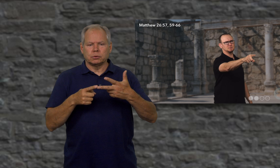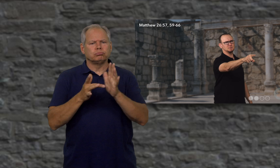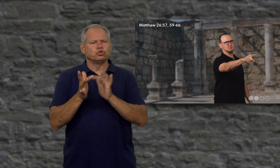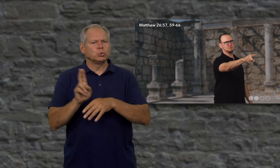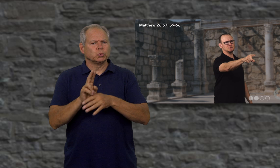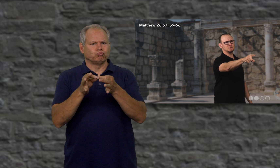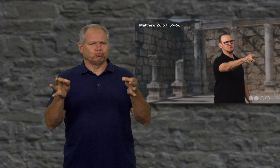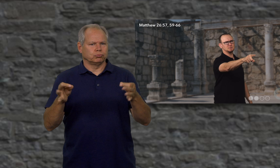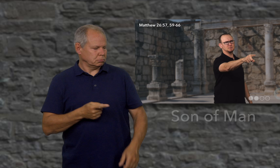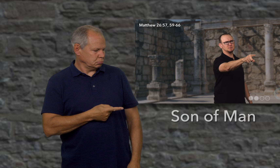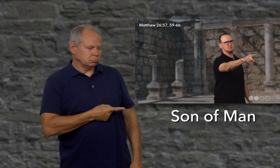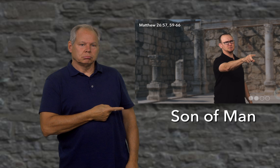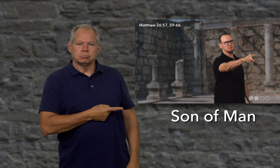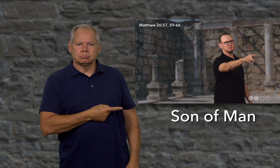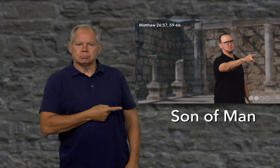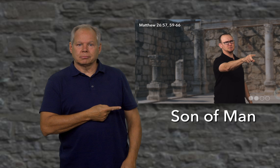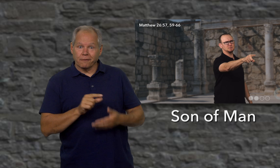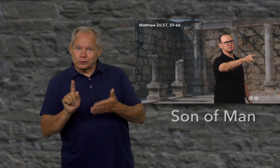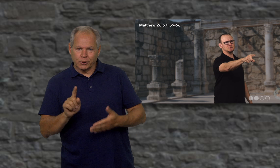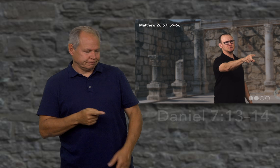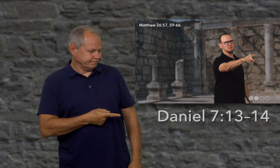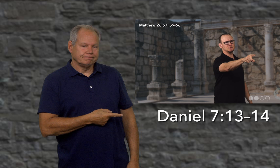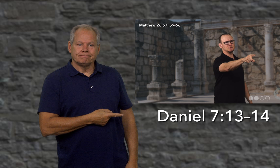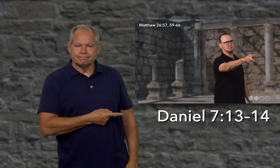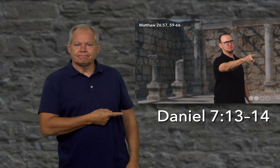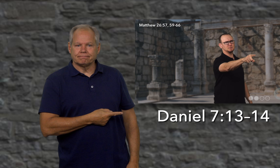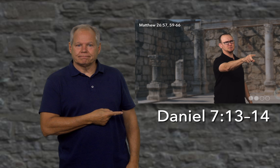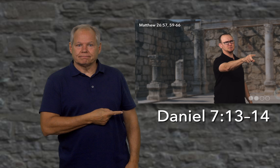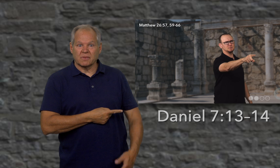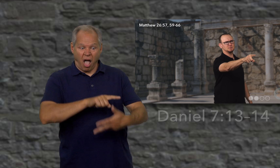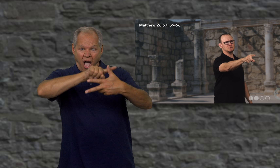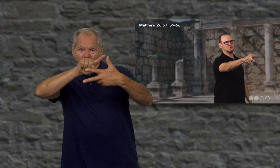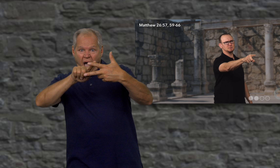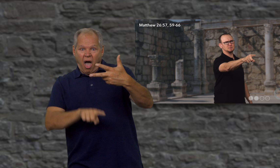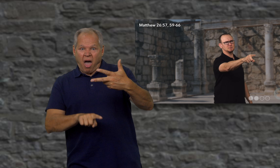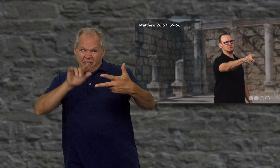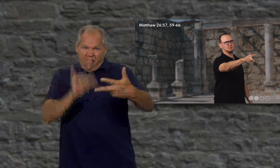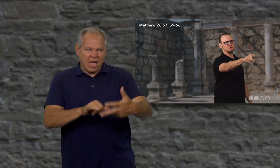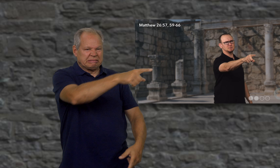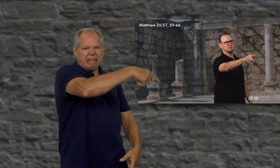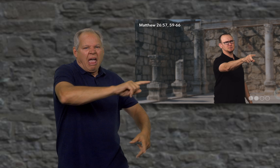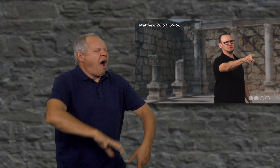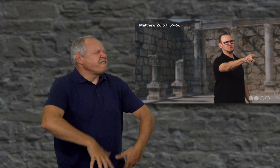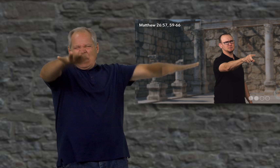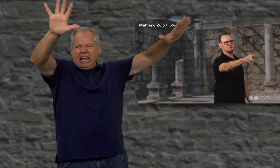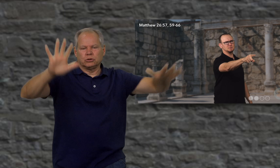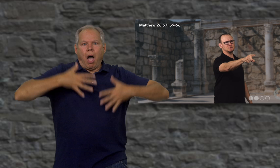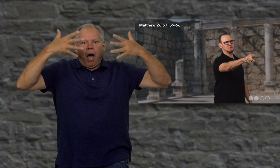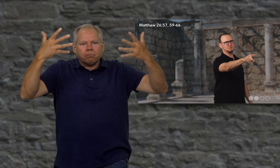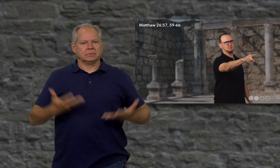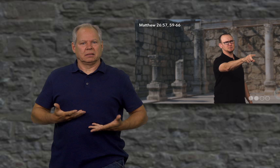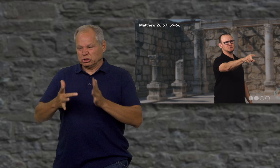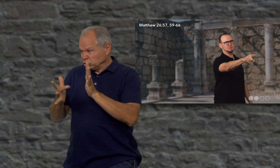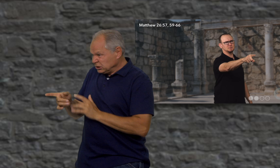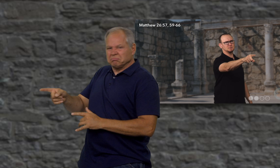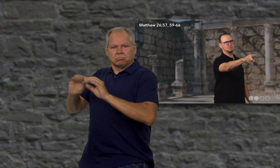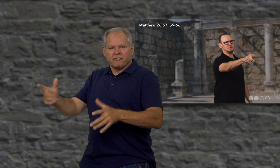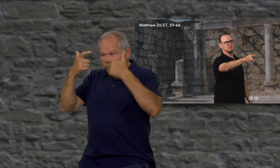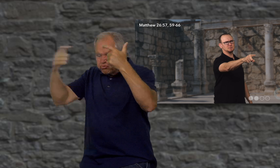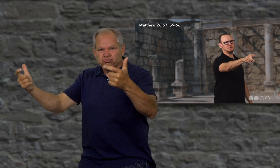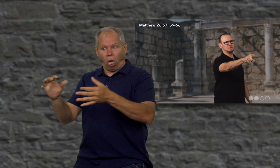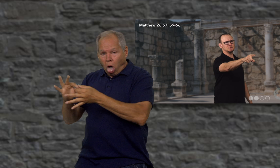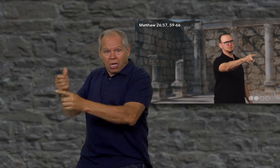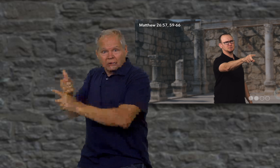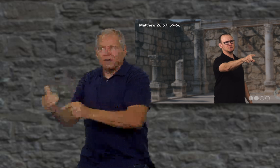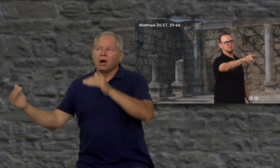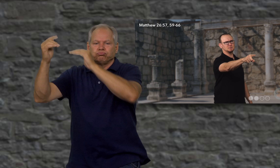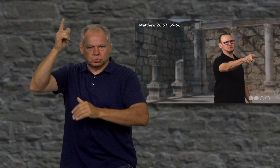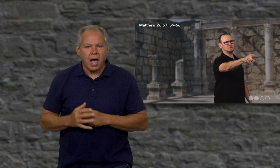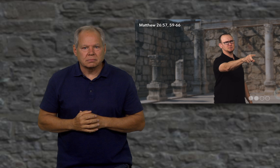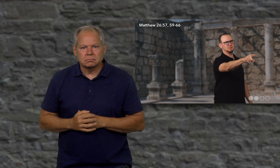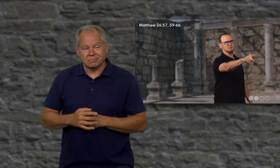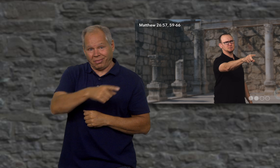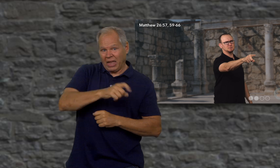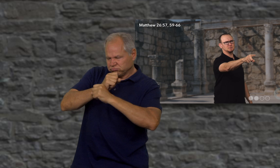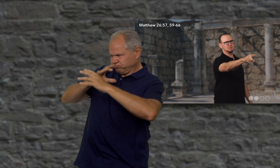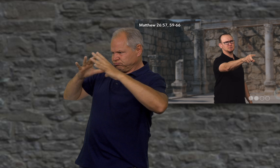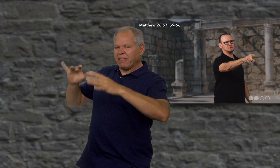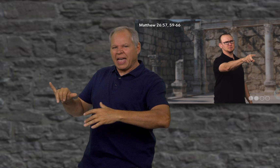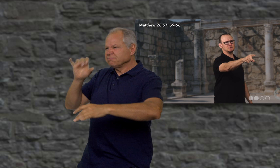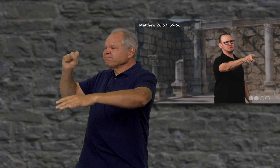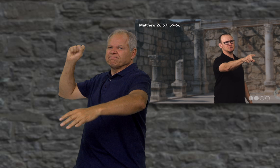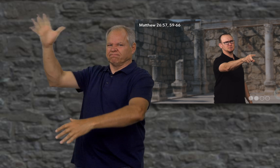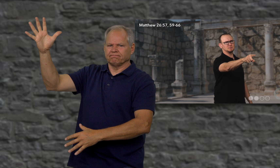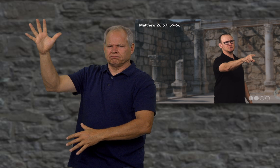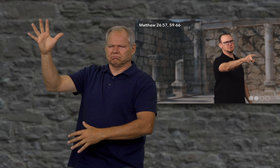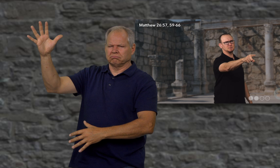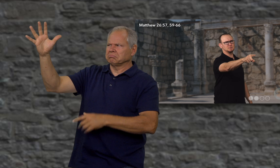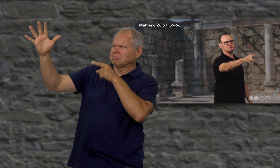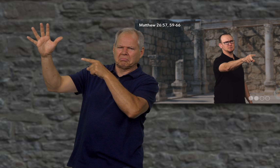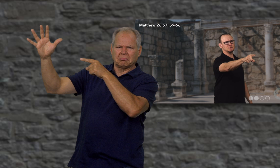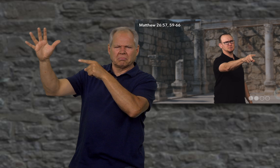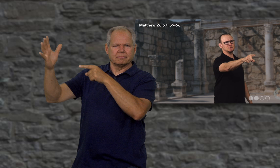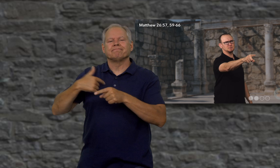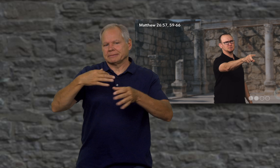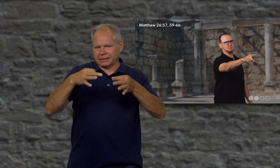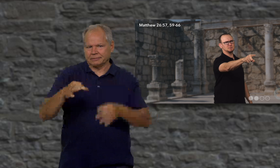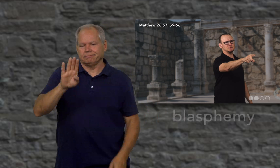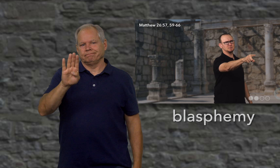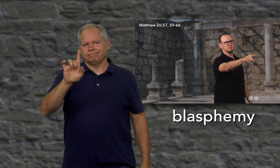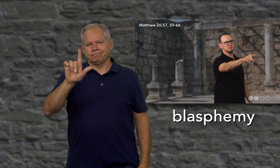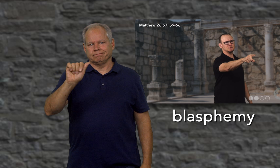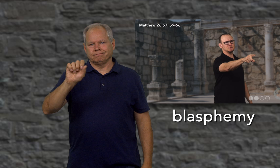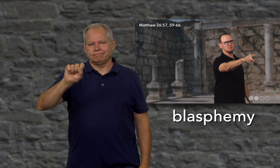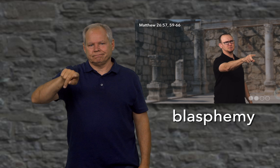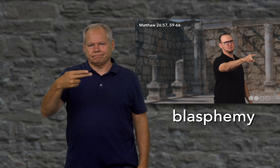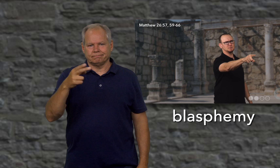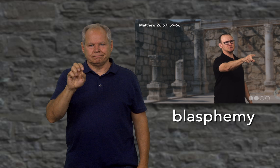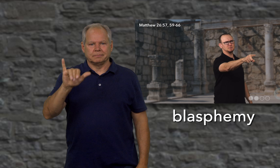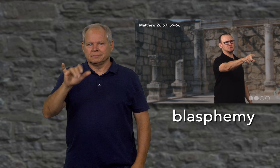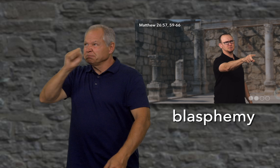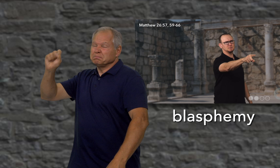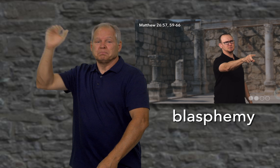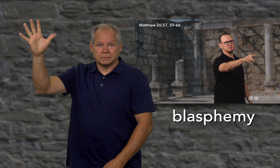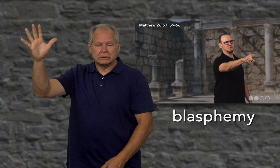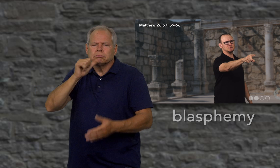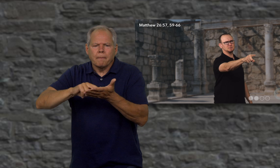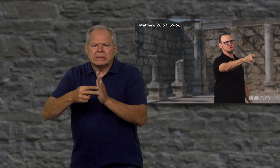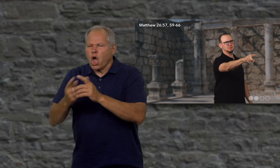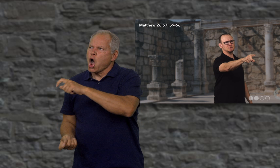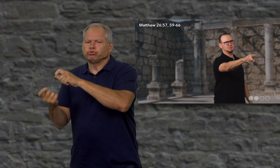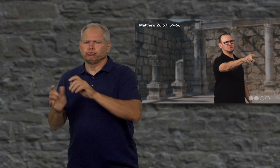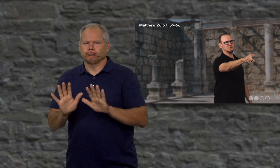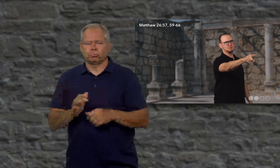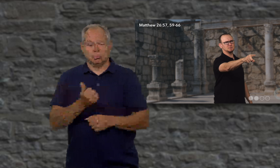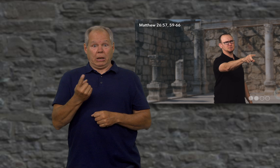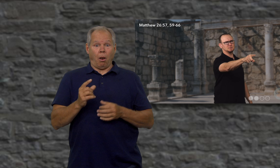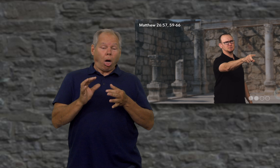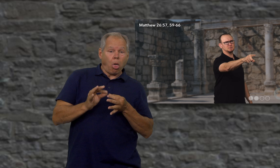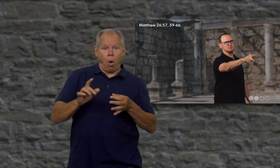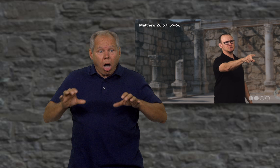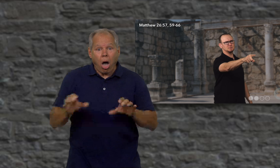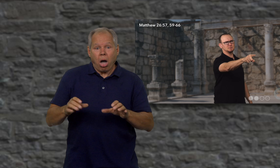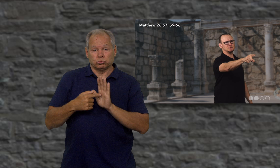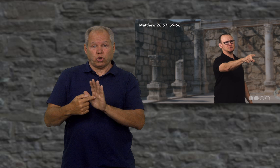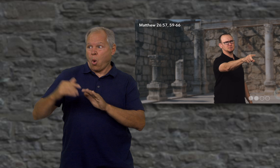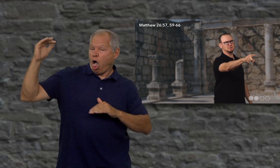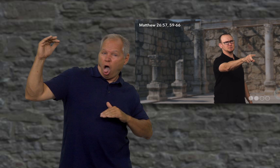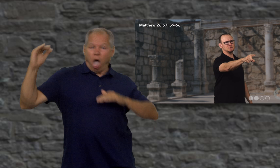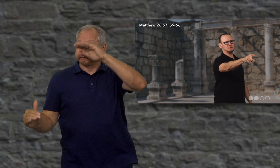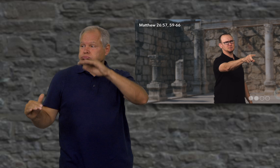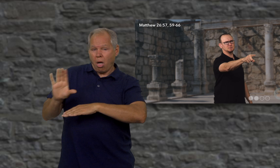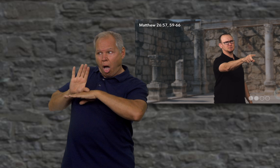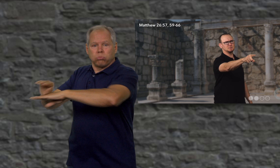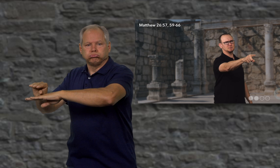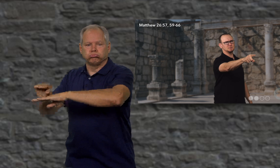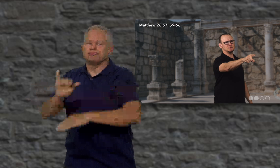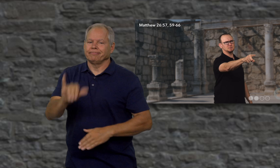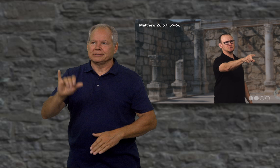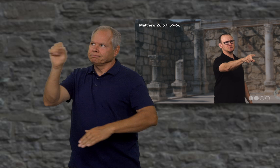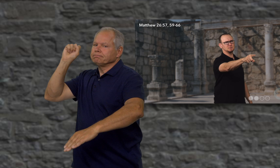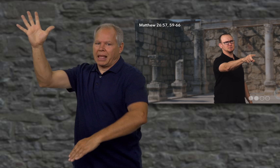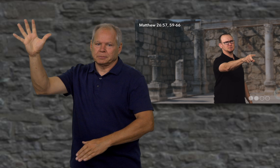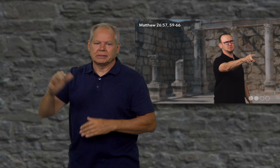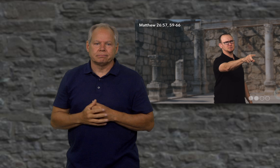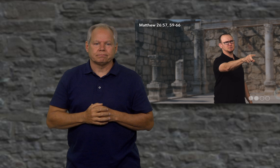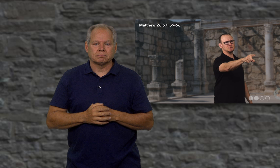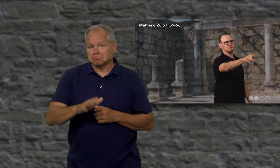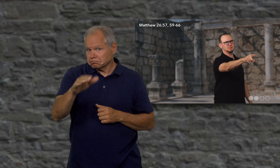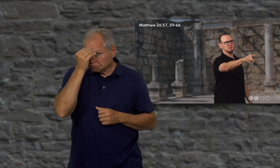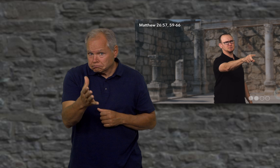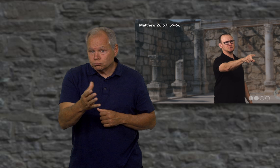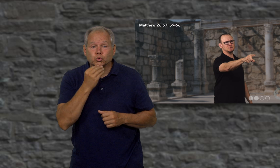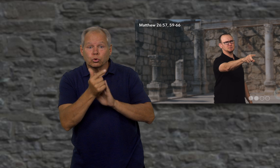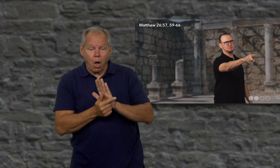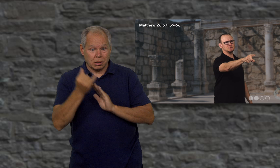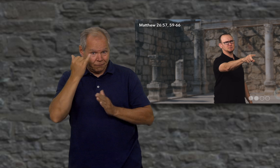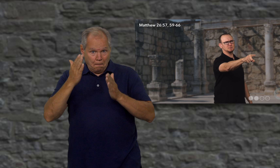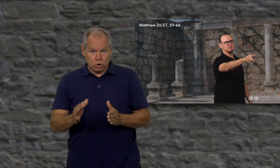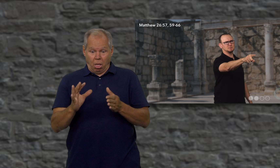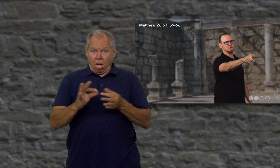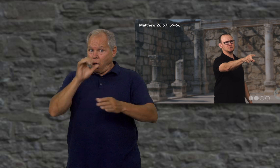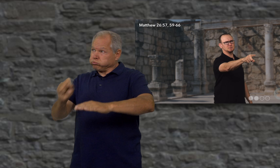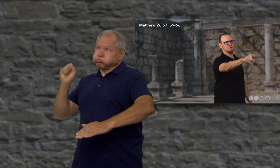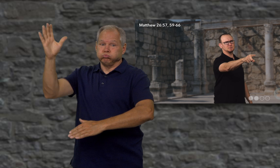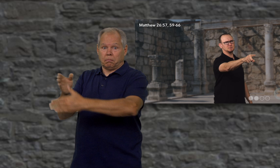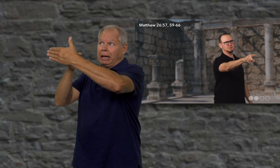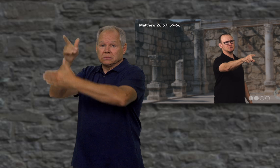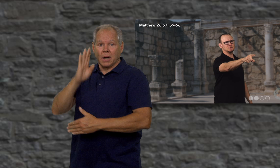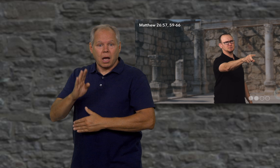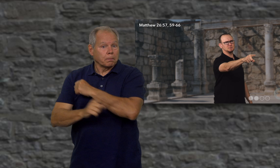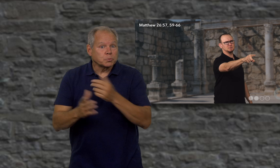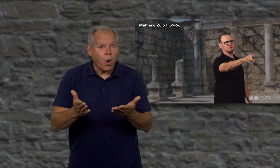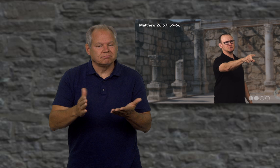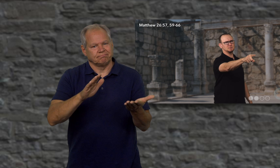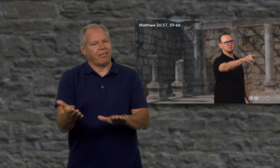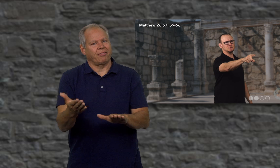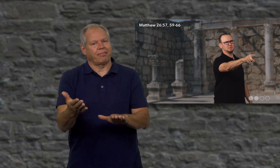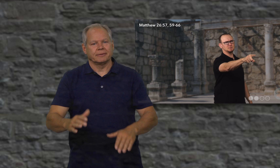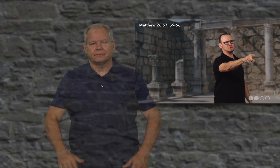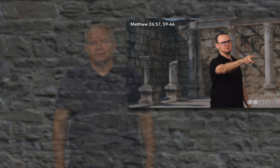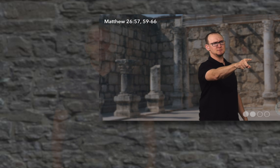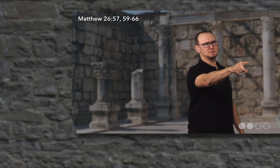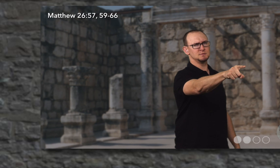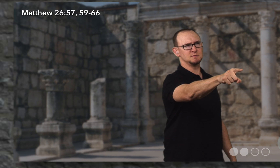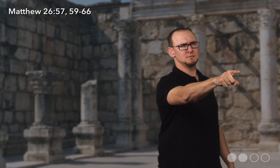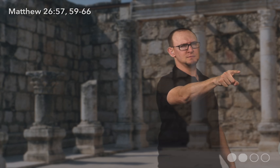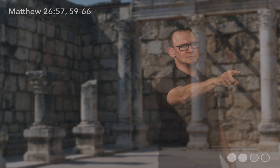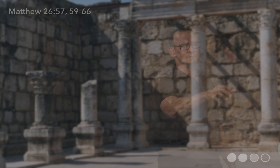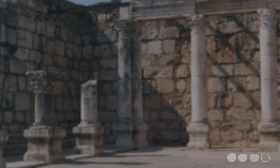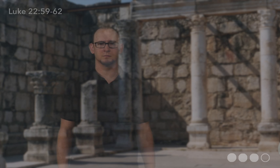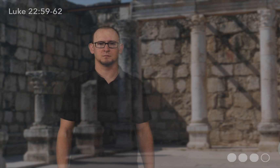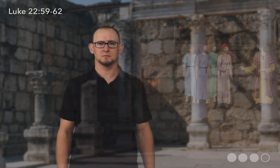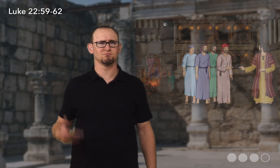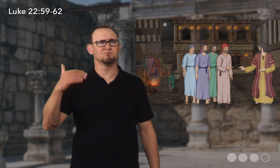At this, the high priest tore his clothes and declared, “He has blasphemed! Why do we need any more witnesses? Look, now you have heard the blasphemy. What do you think?”